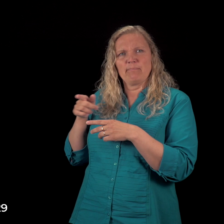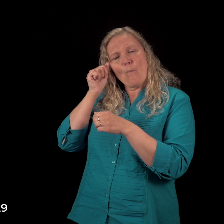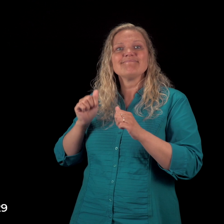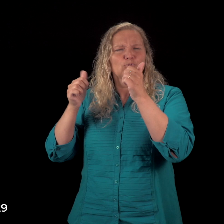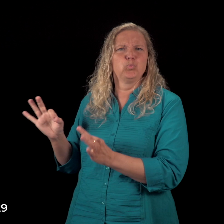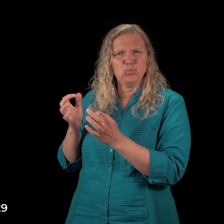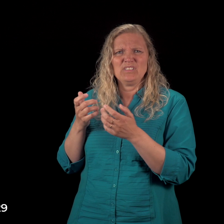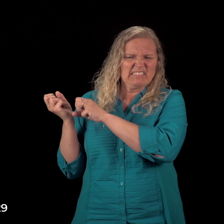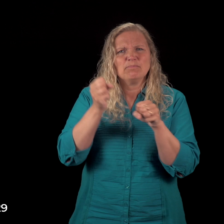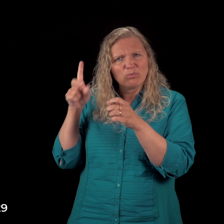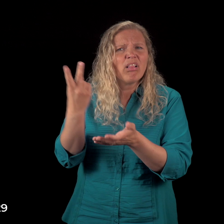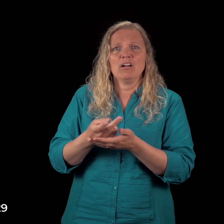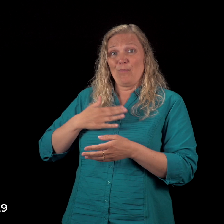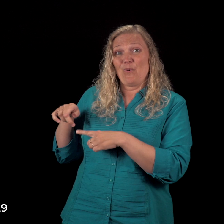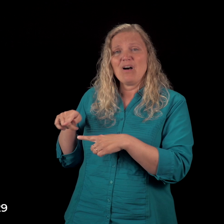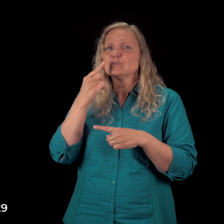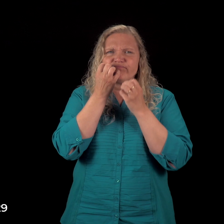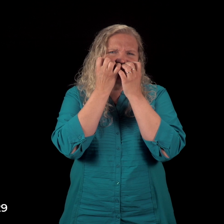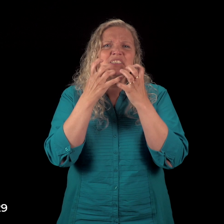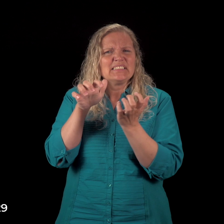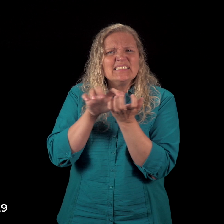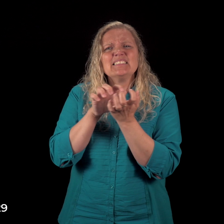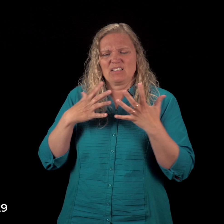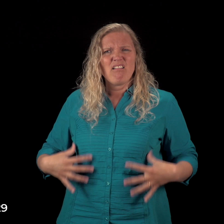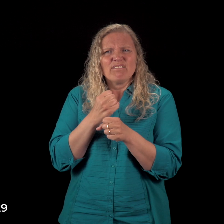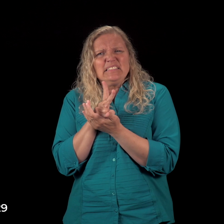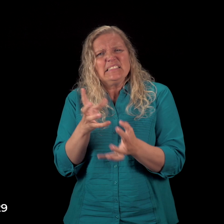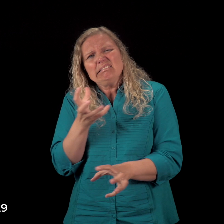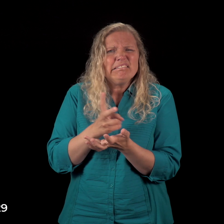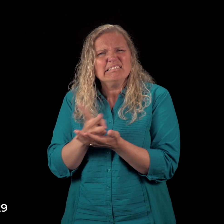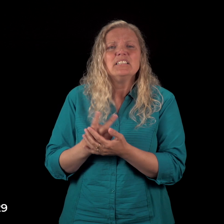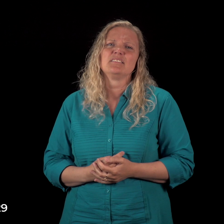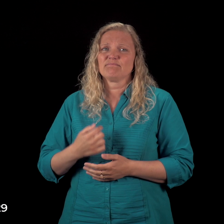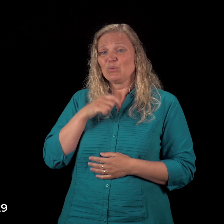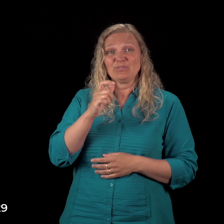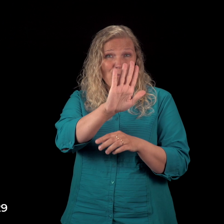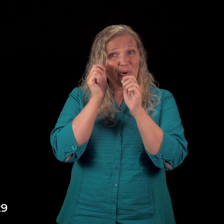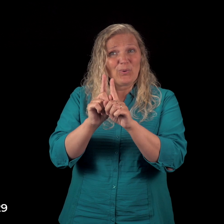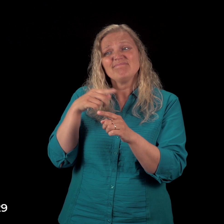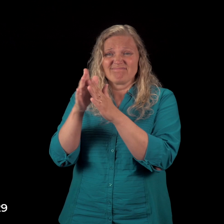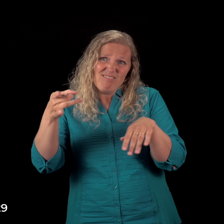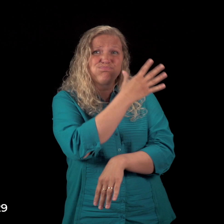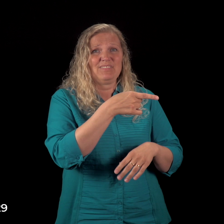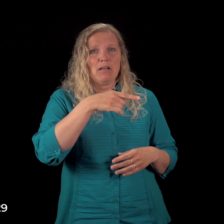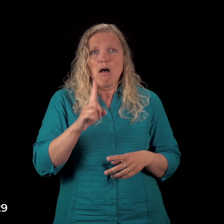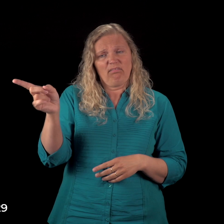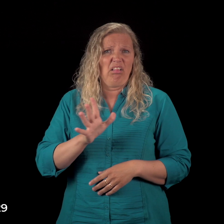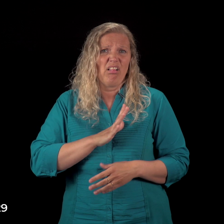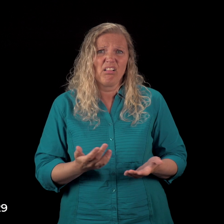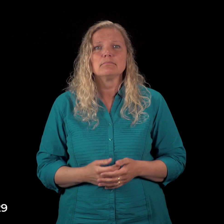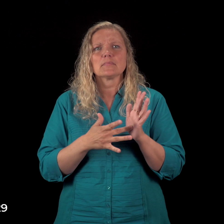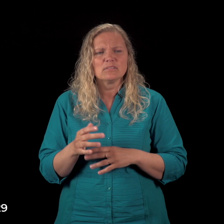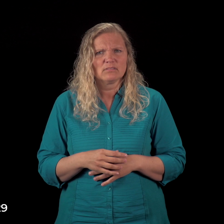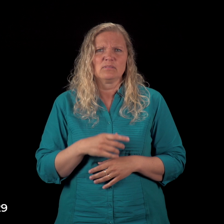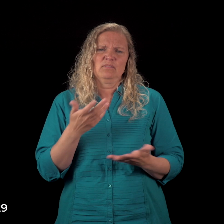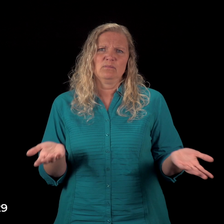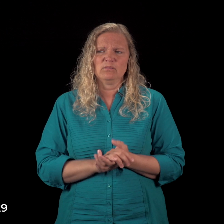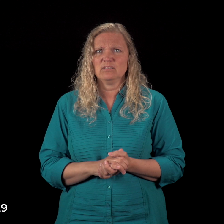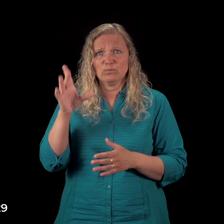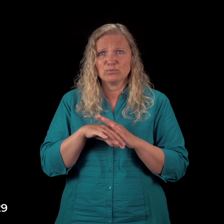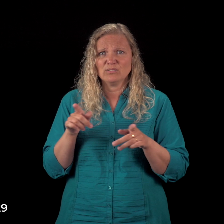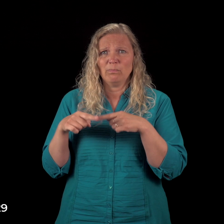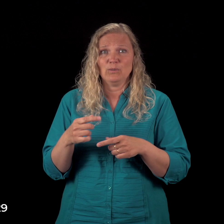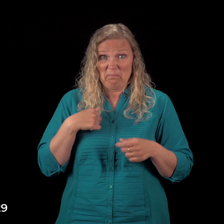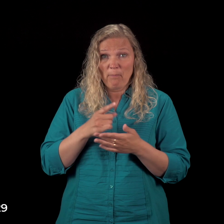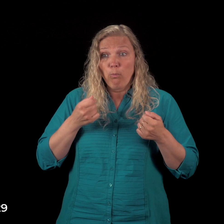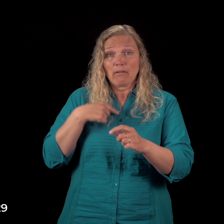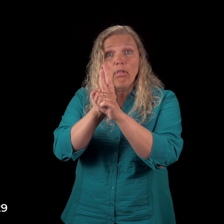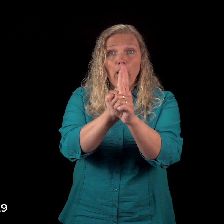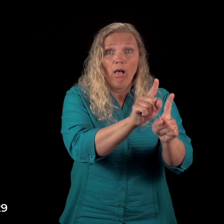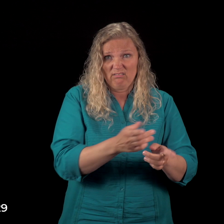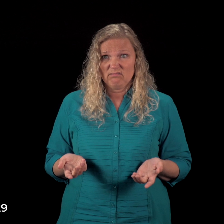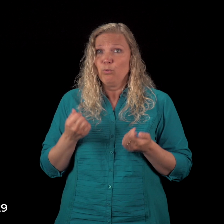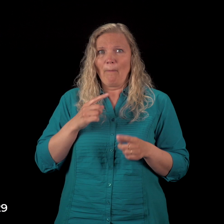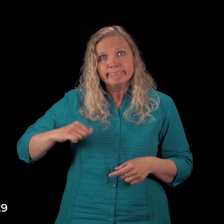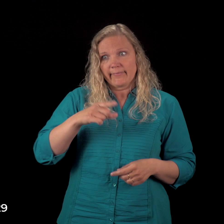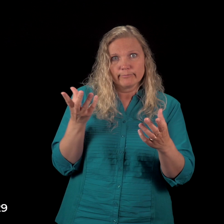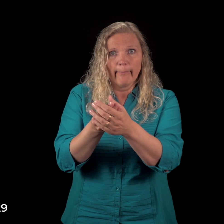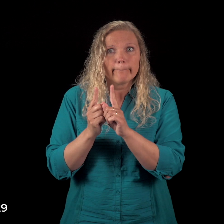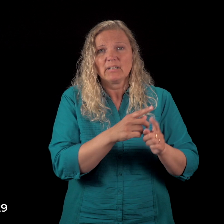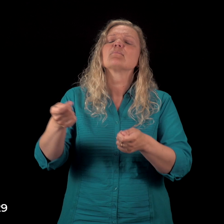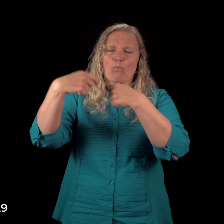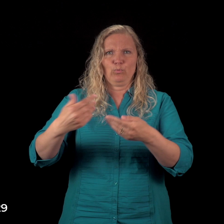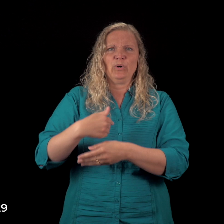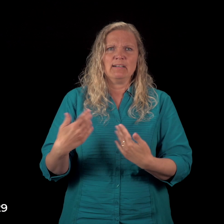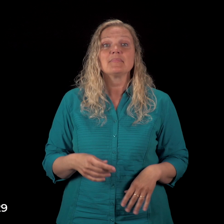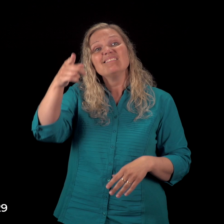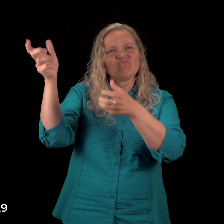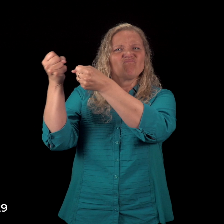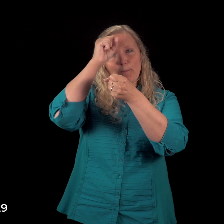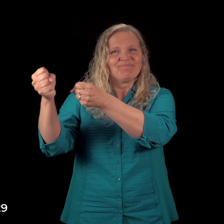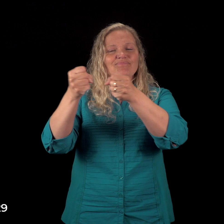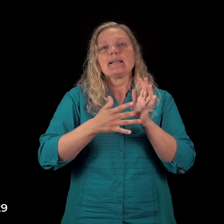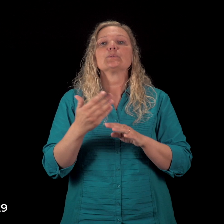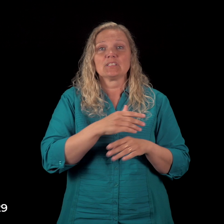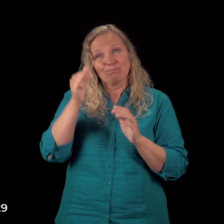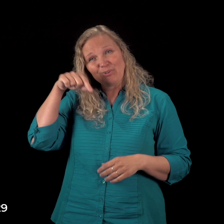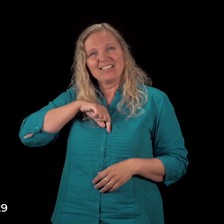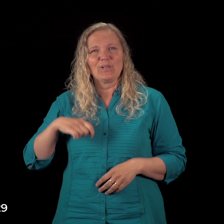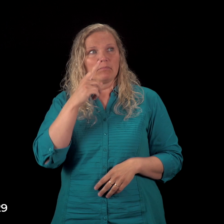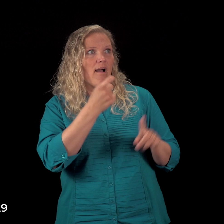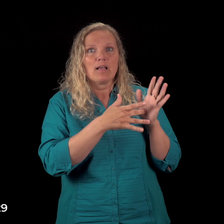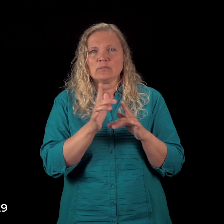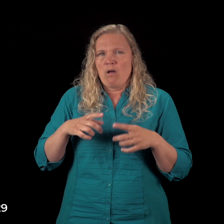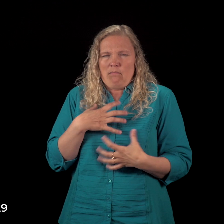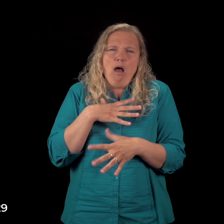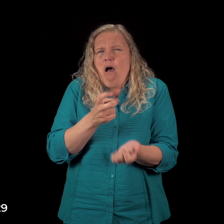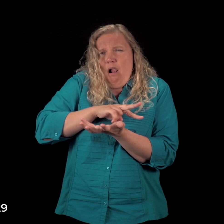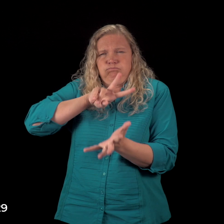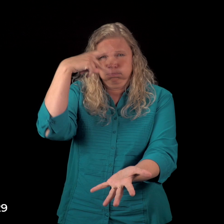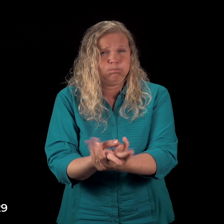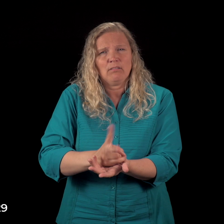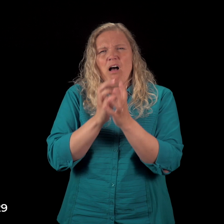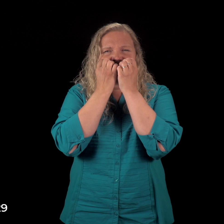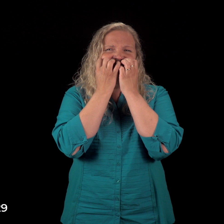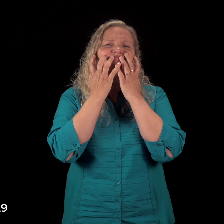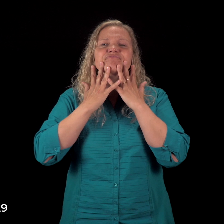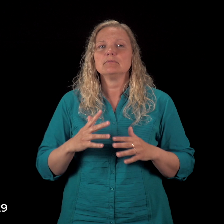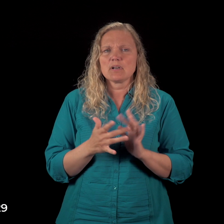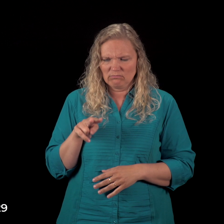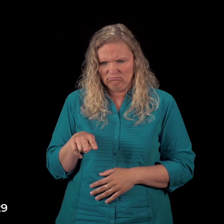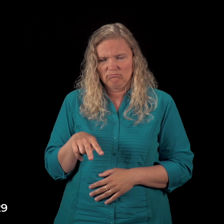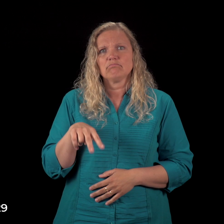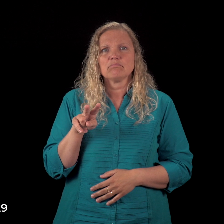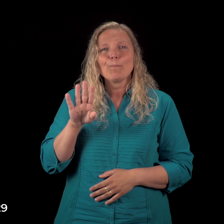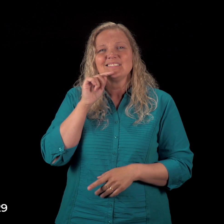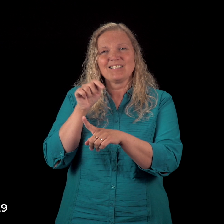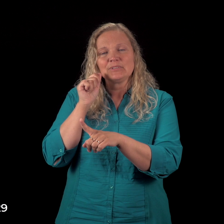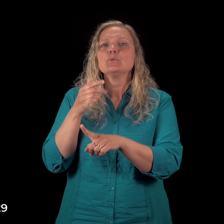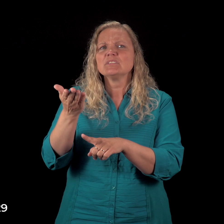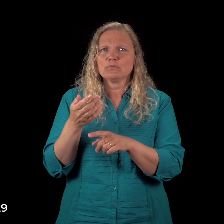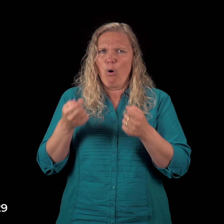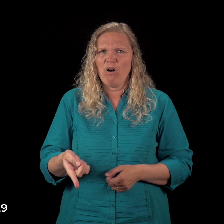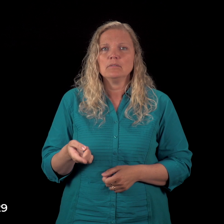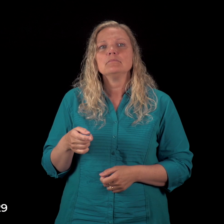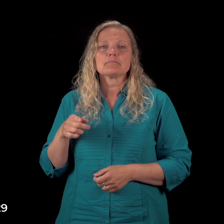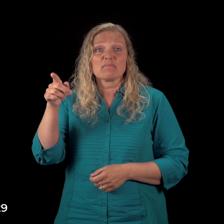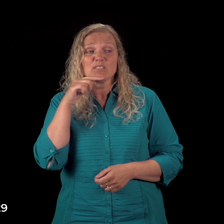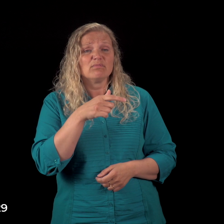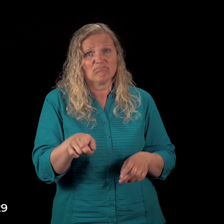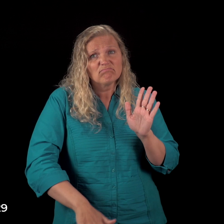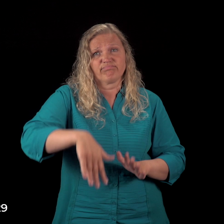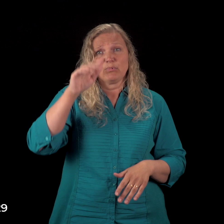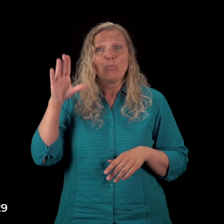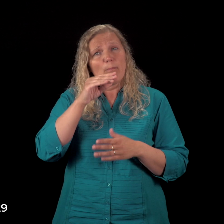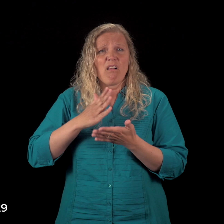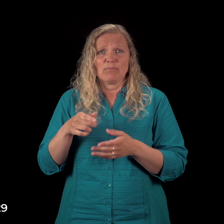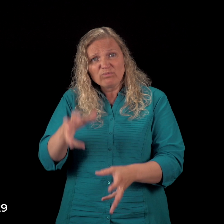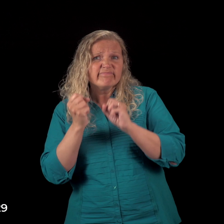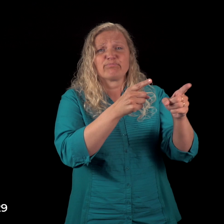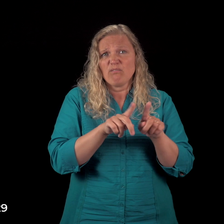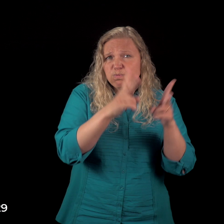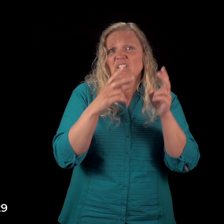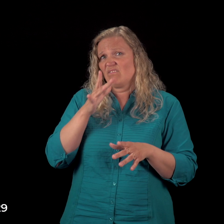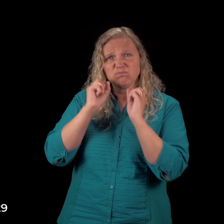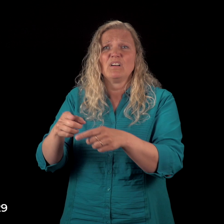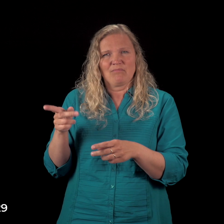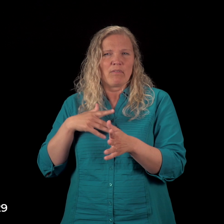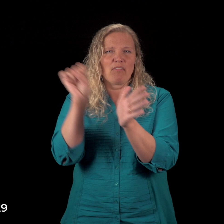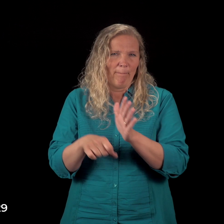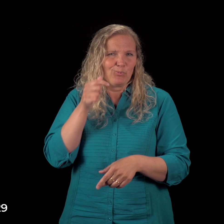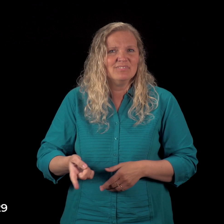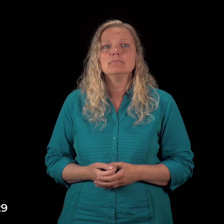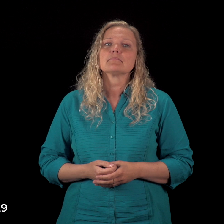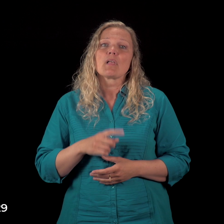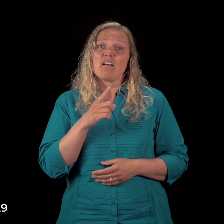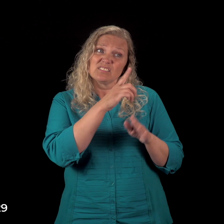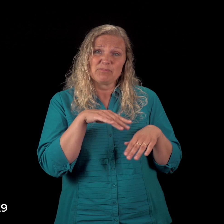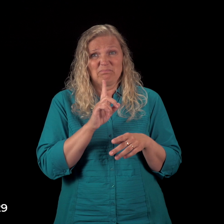I asked Your disciples to drive it out, but they were unable.” “O unbelieving generation!” Jesus replied. “How long must I remain with you? How long must I put up with you? Bring the boy to Me.” So they brought him, and seeing Jesus, the spirit immediately threw the boy into a convulsion. He fell to the ground and rolled around, foaming at the mouth. Jesus asked the boy’s father, “How long has this been with him?” “From childhood,” he said.